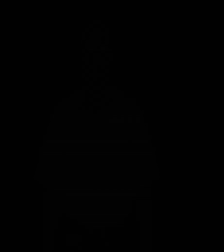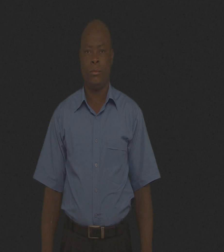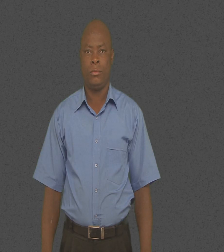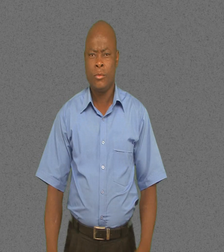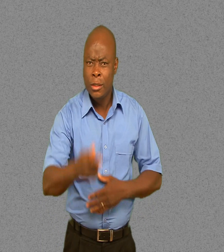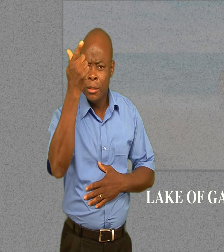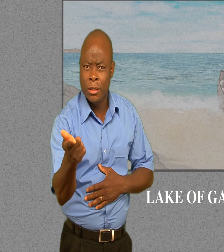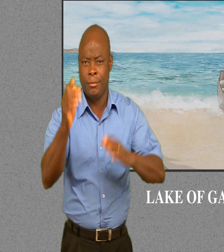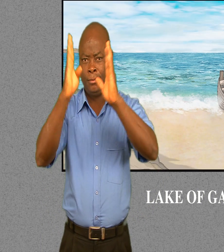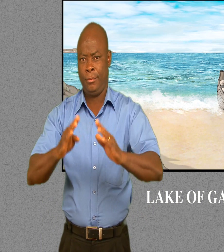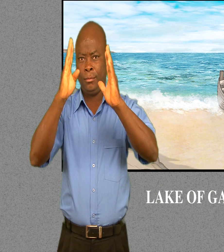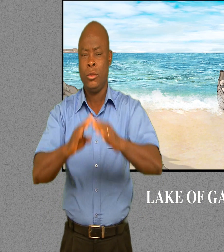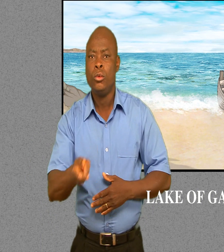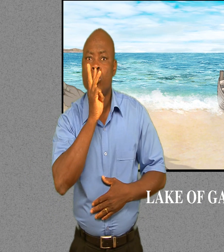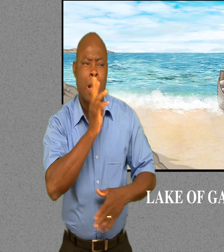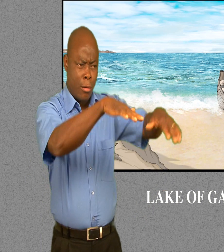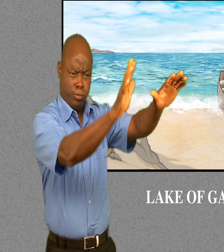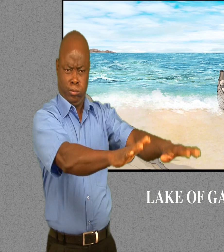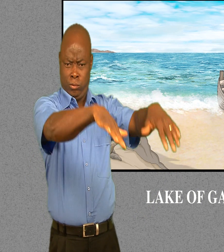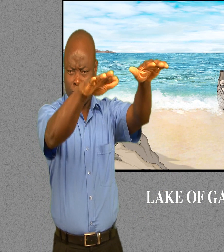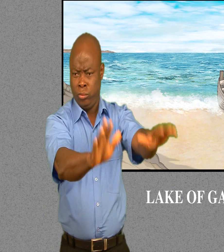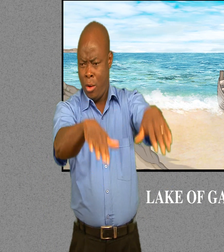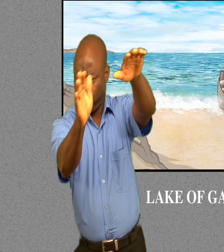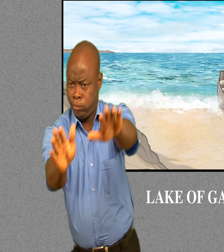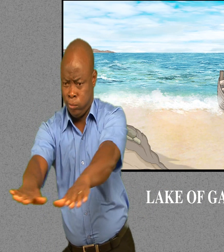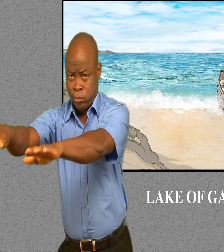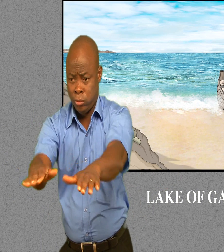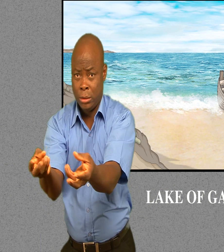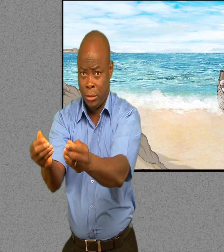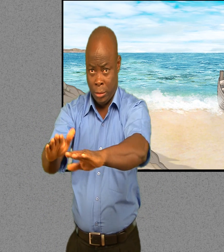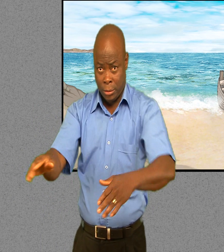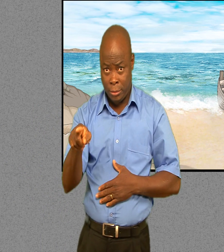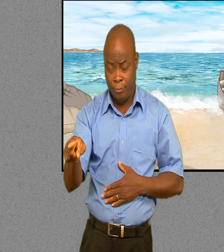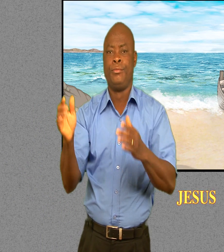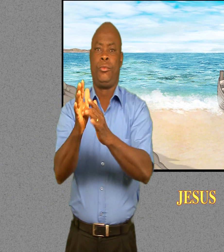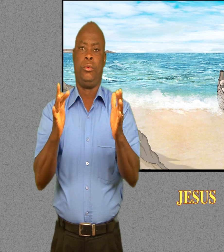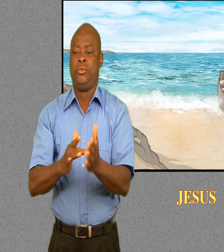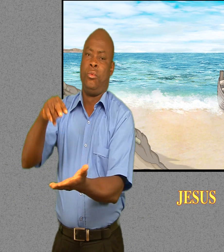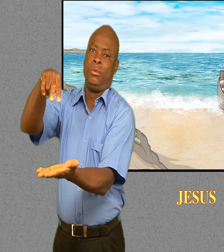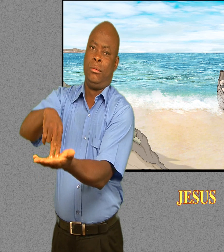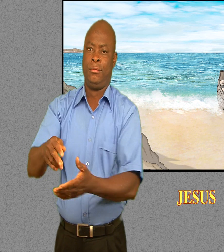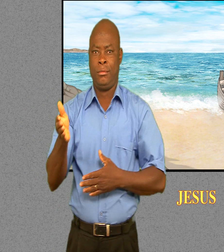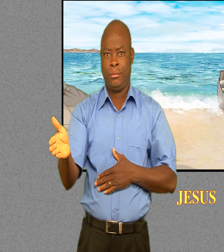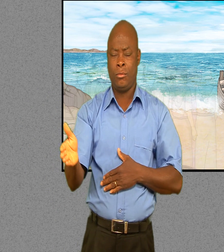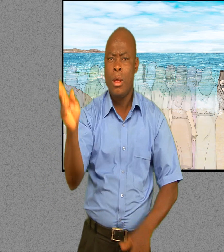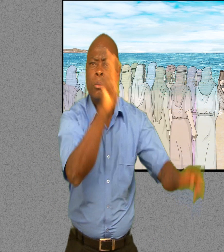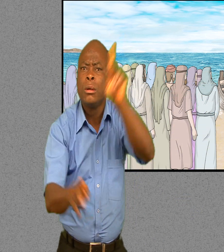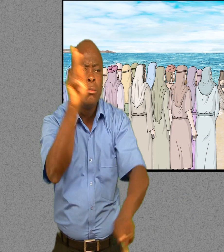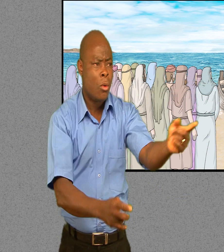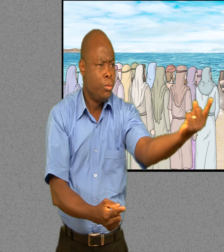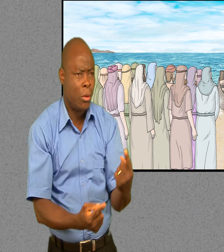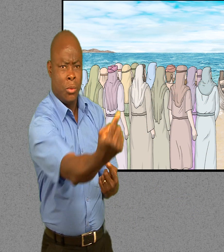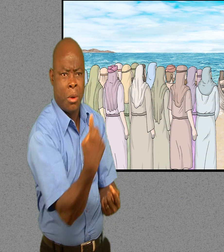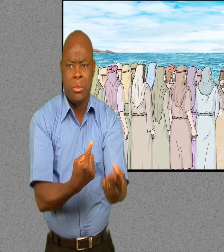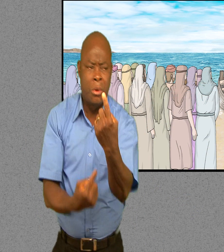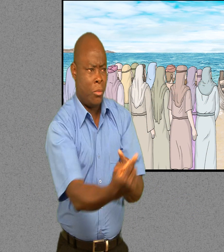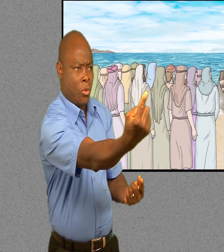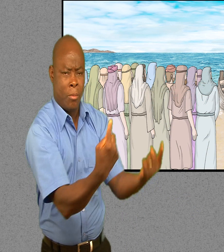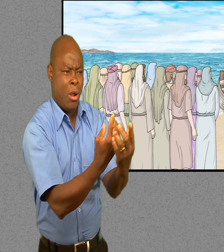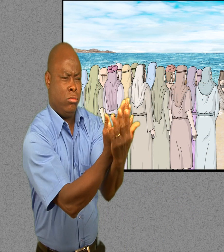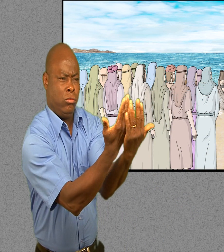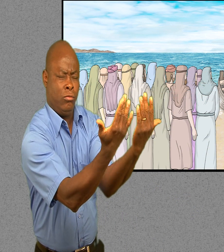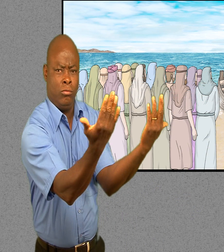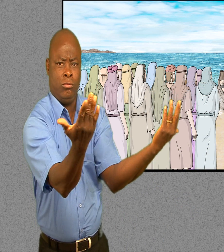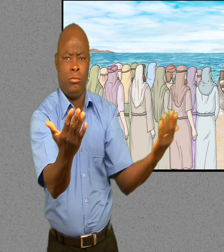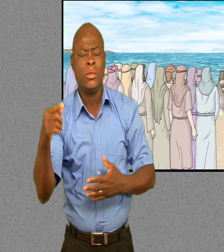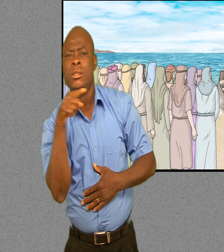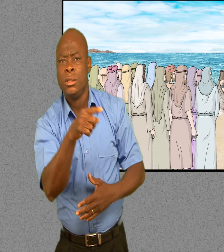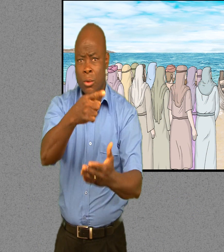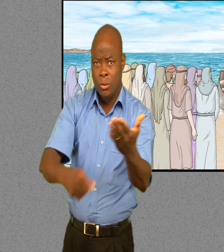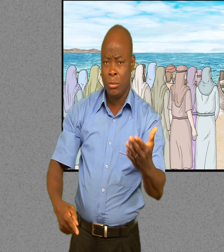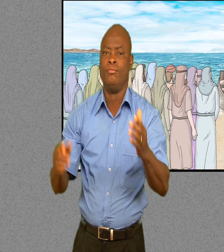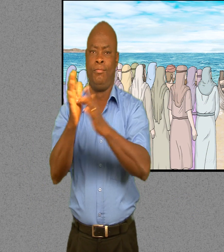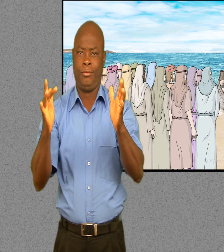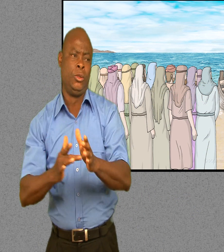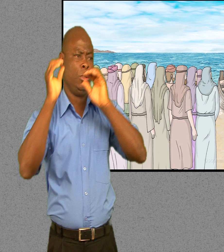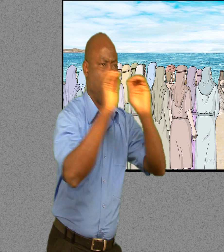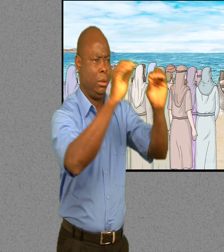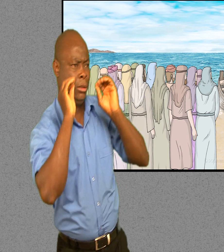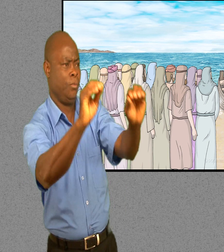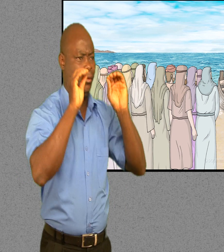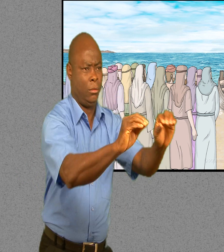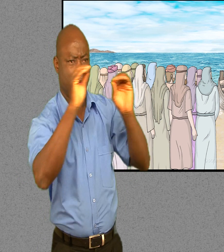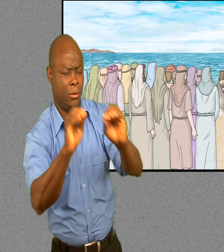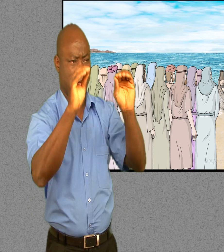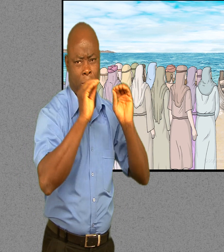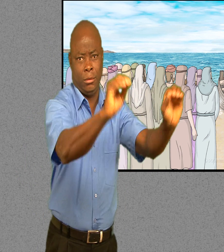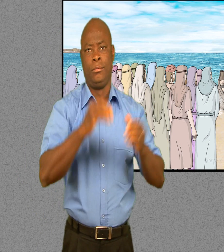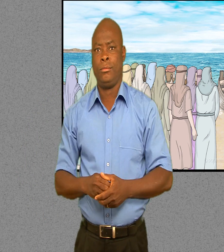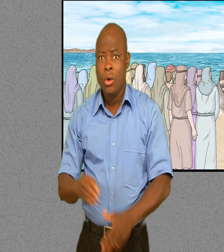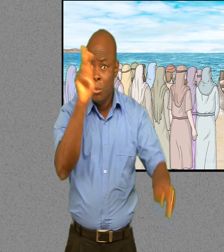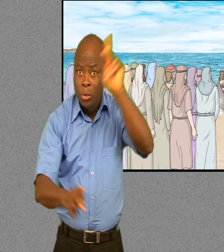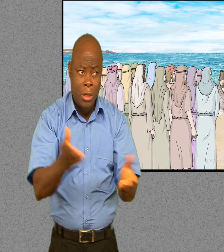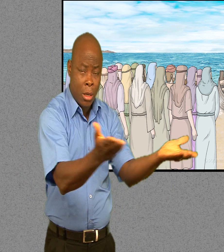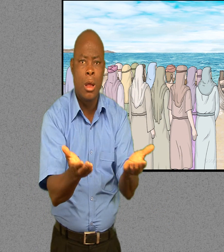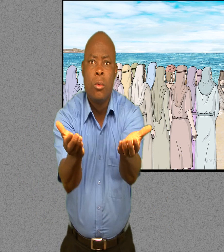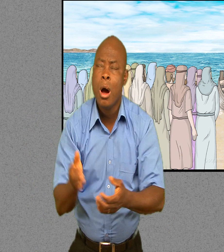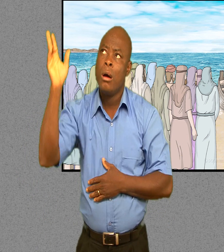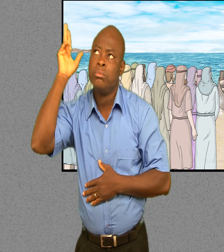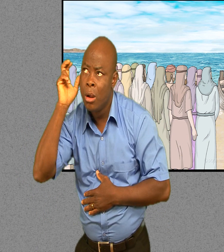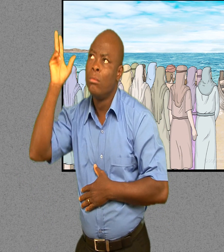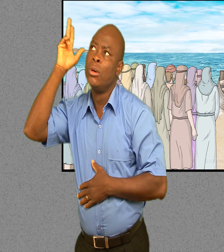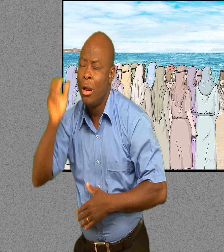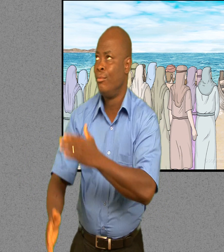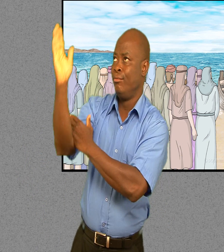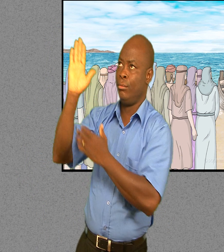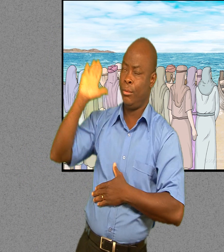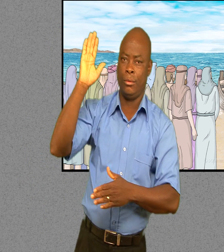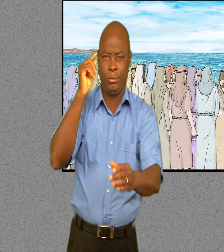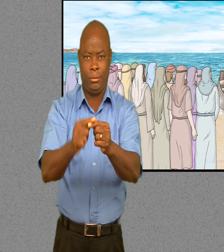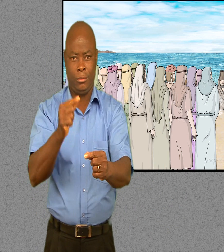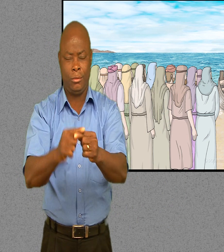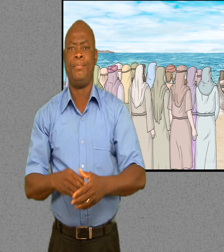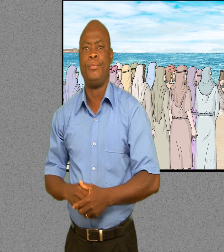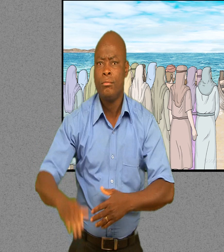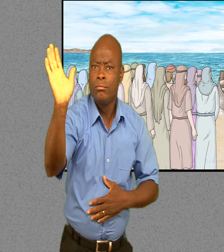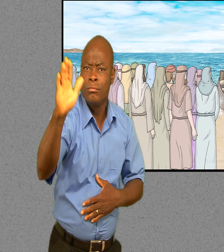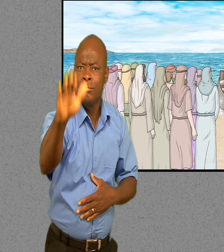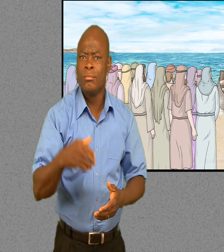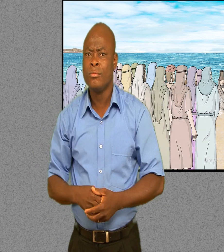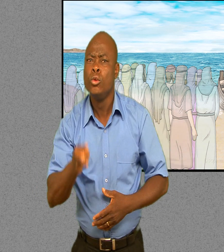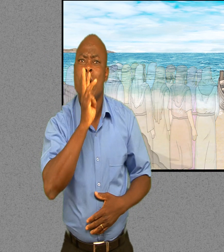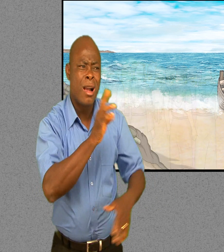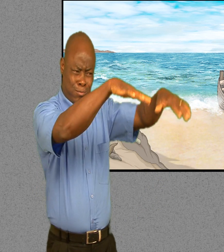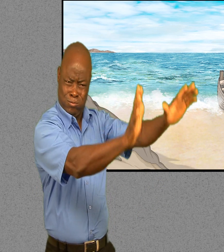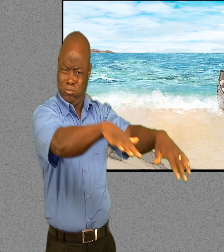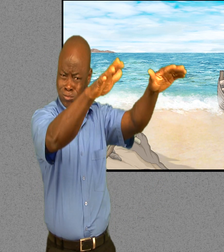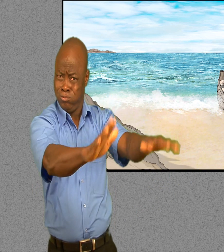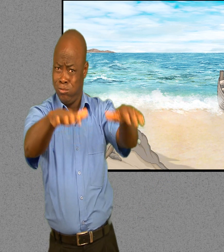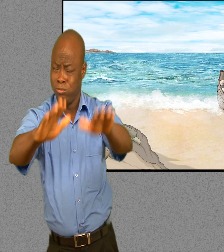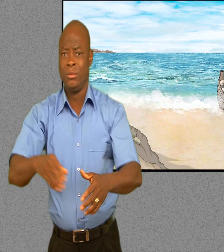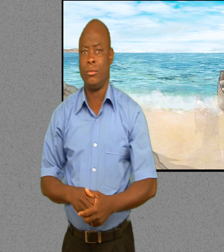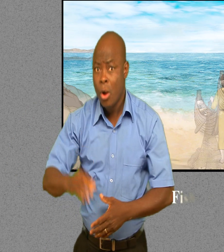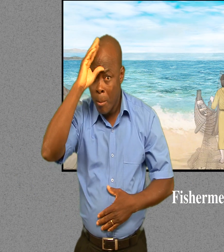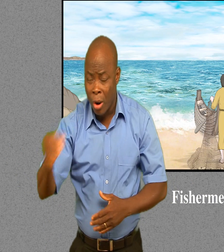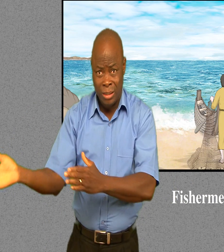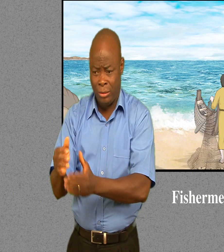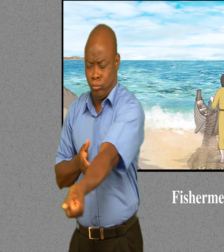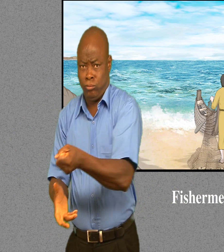On one occasion, while Jesus was standing by the Lake of Gennesaret with the crowd pressing in on Him to hear the word of God, He saw two boats at the edge of the lake.